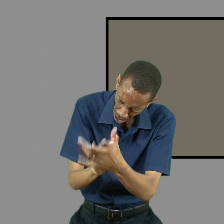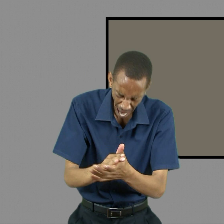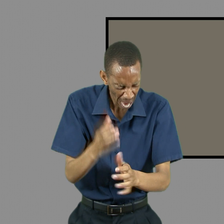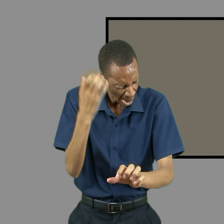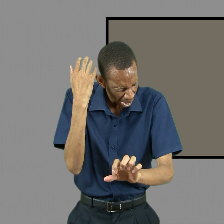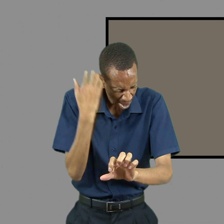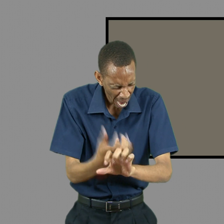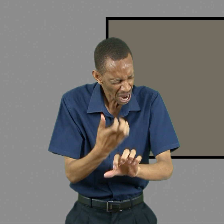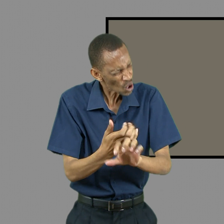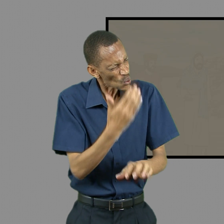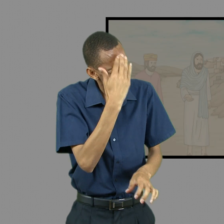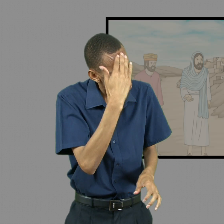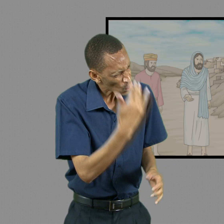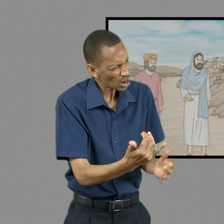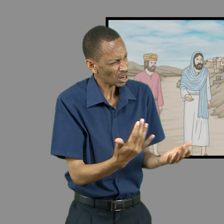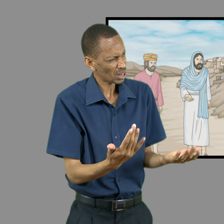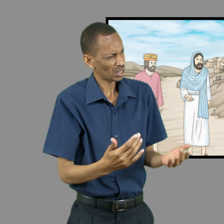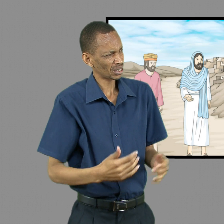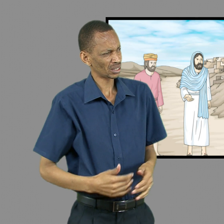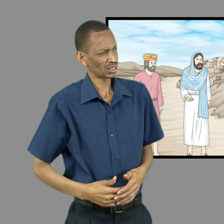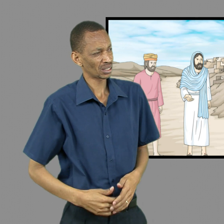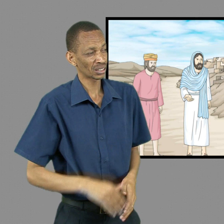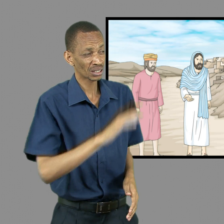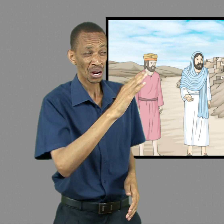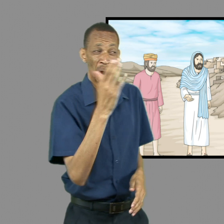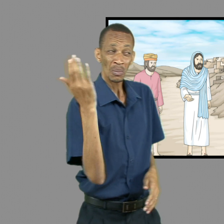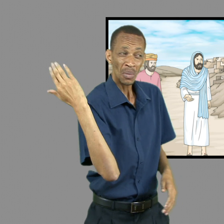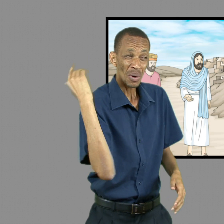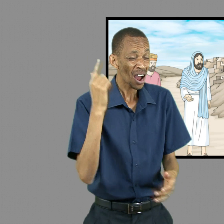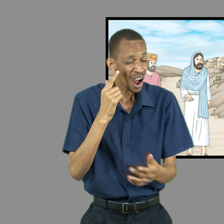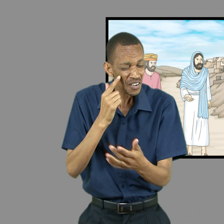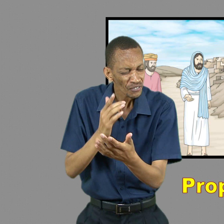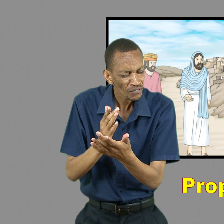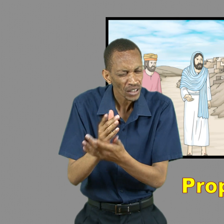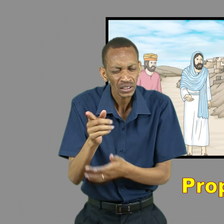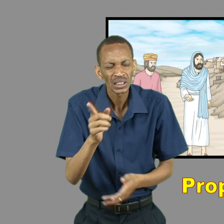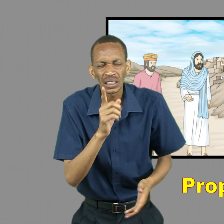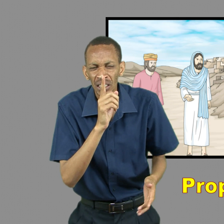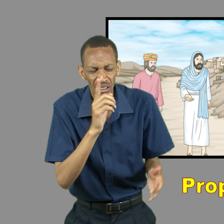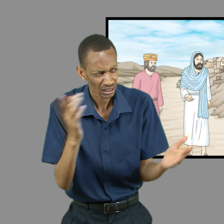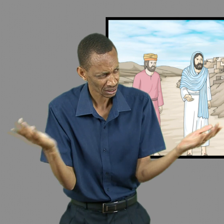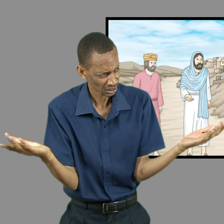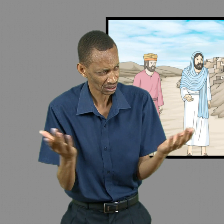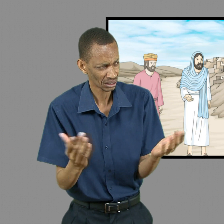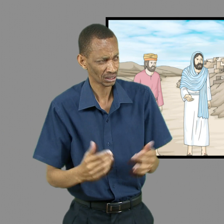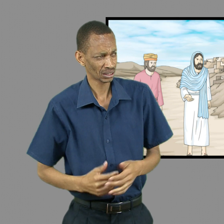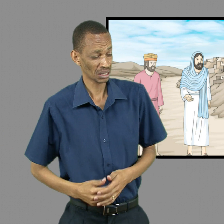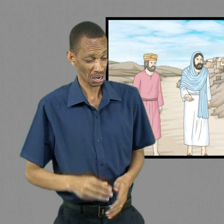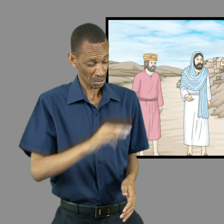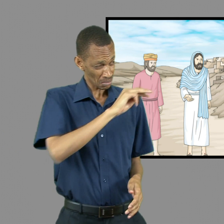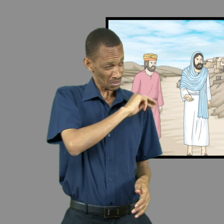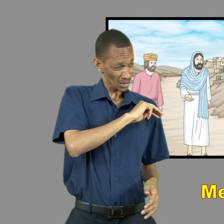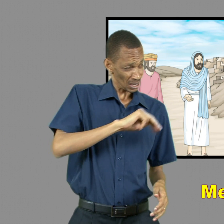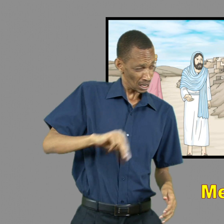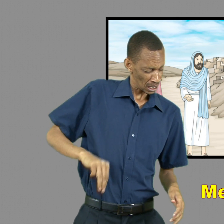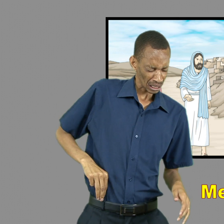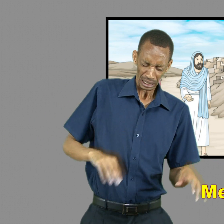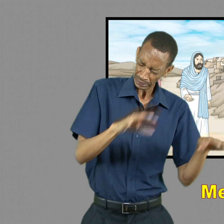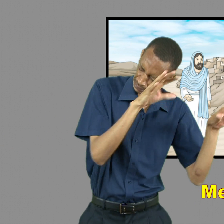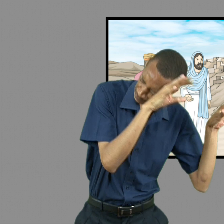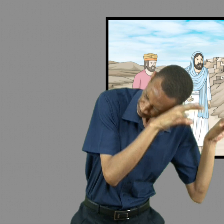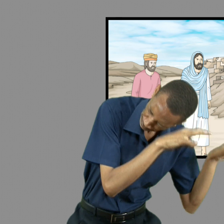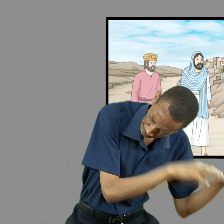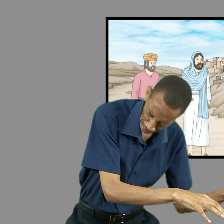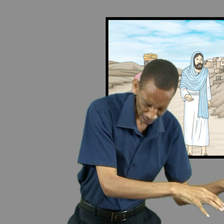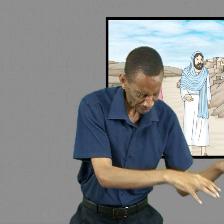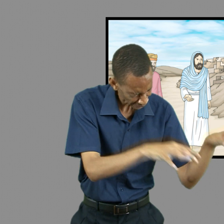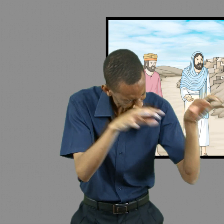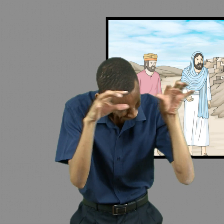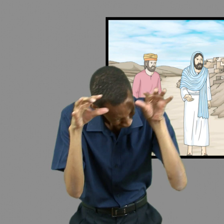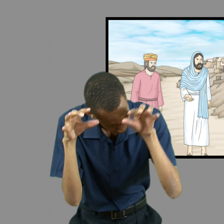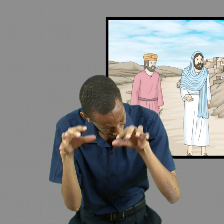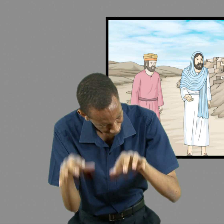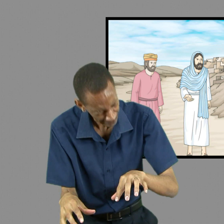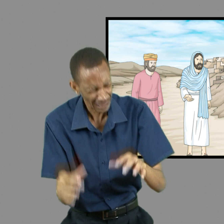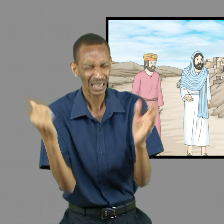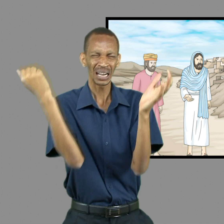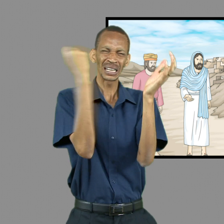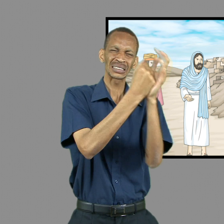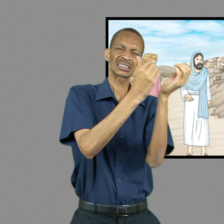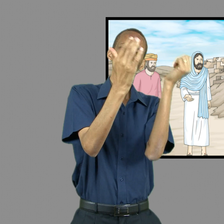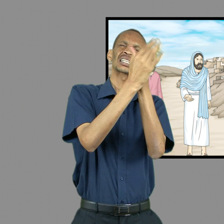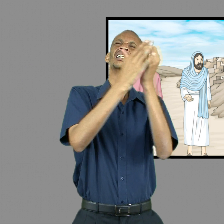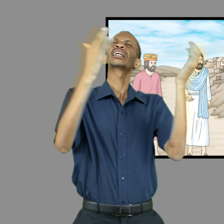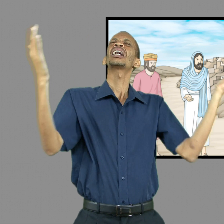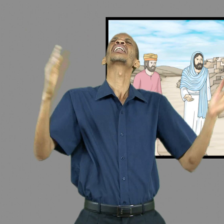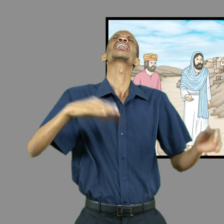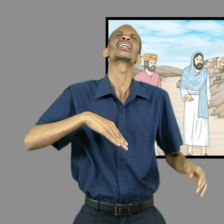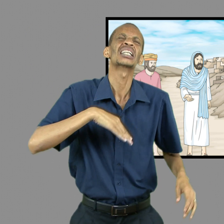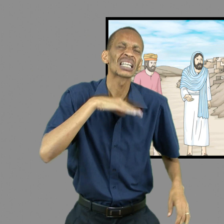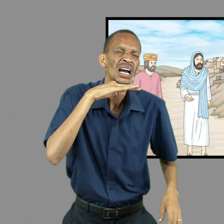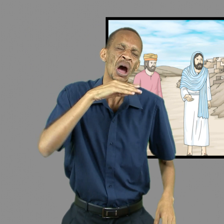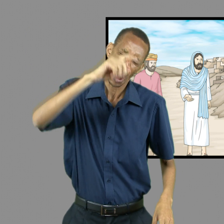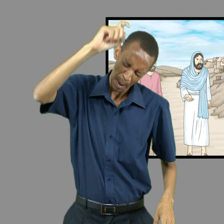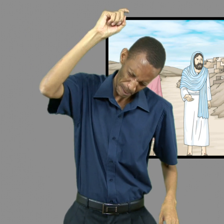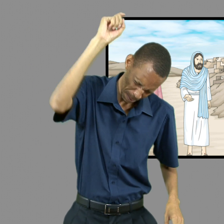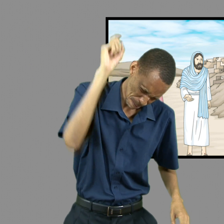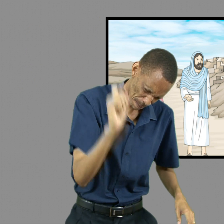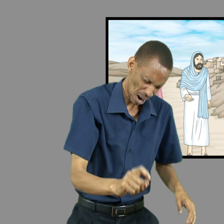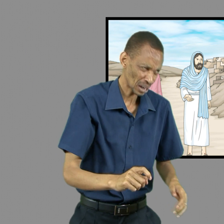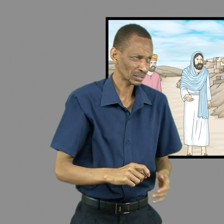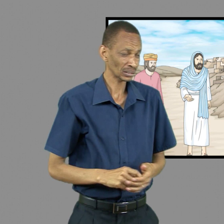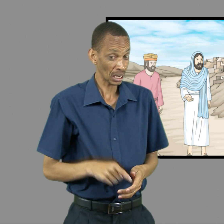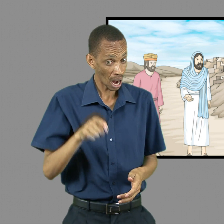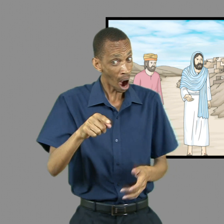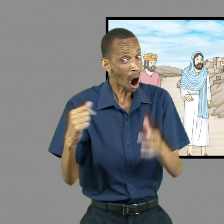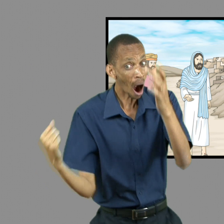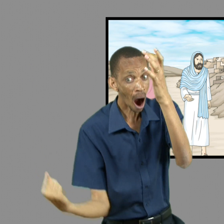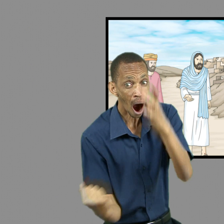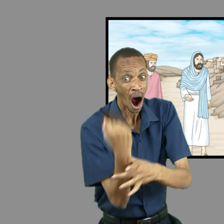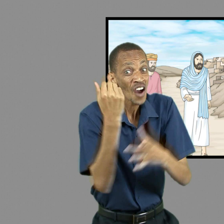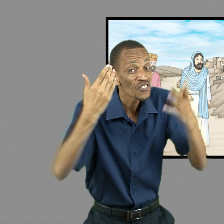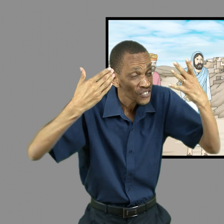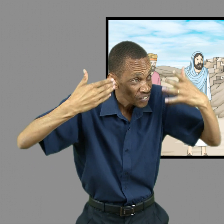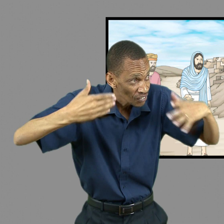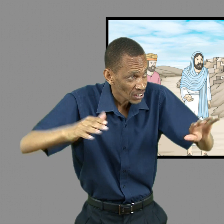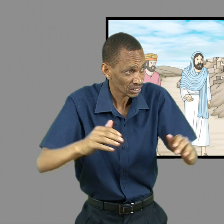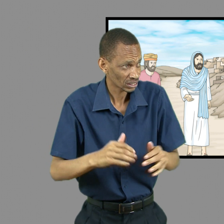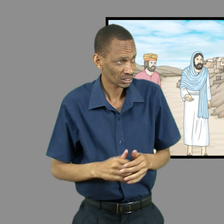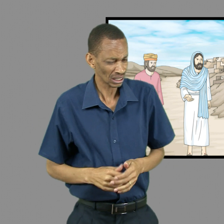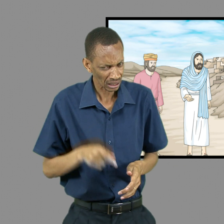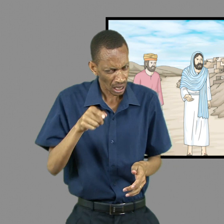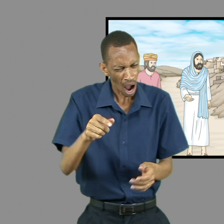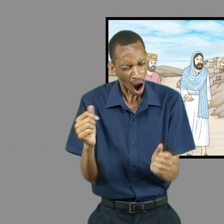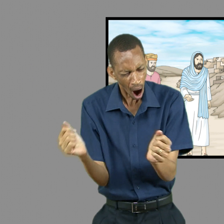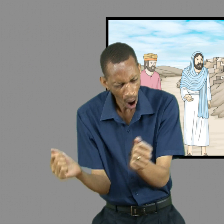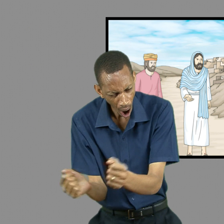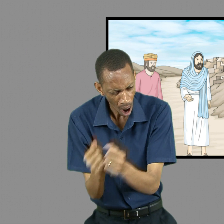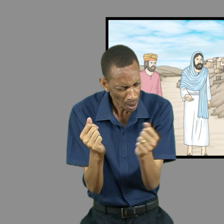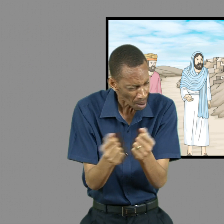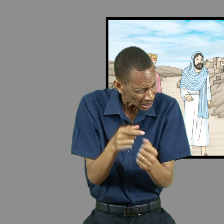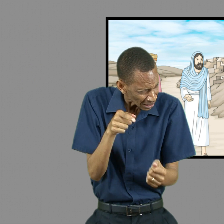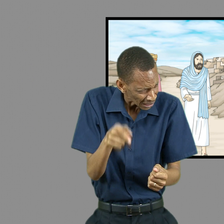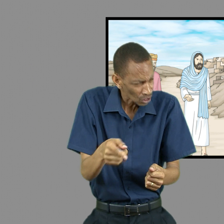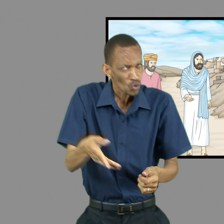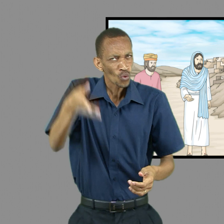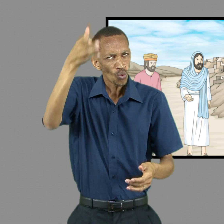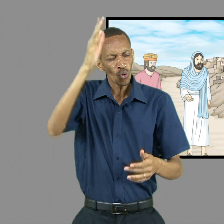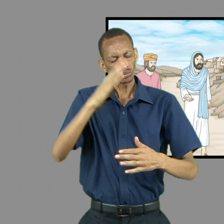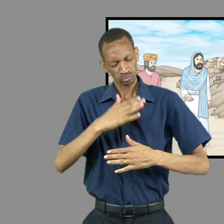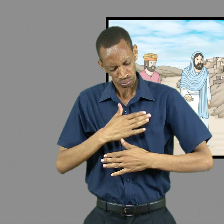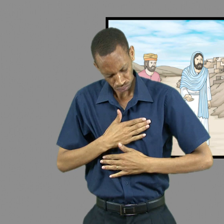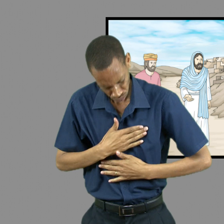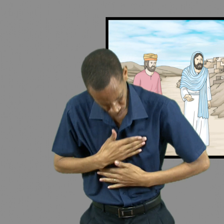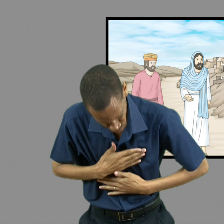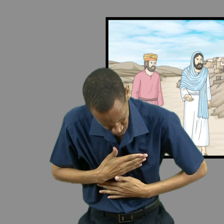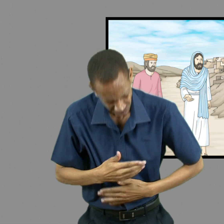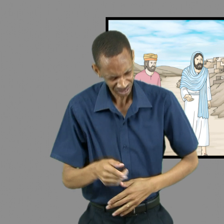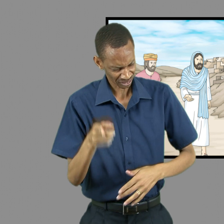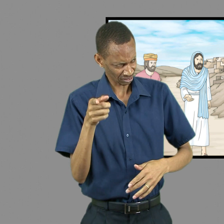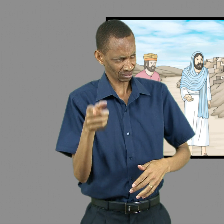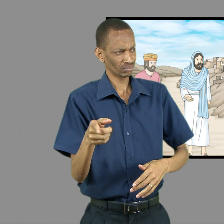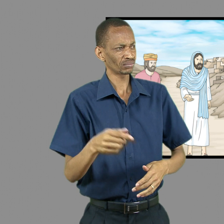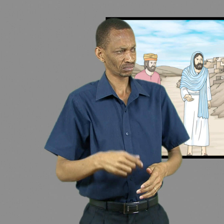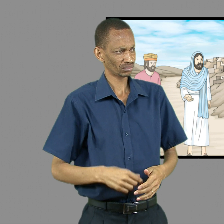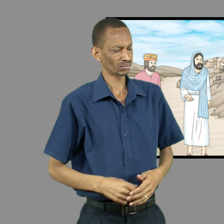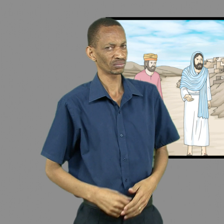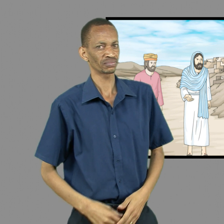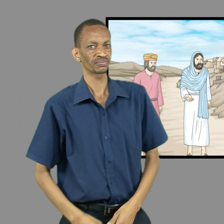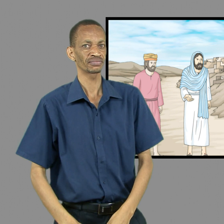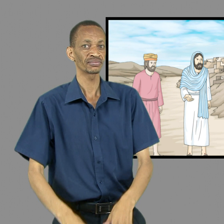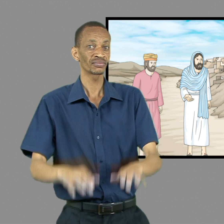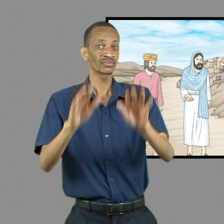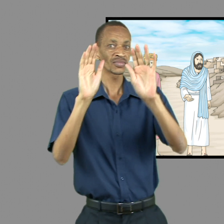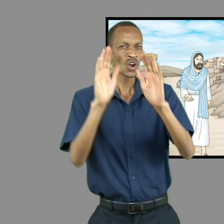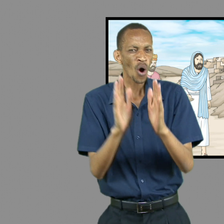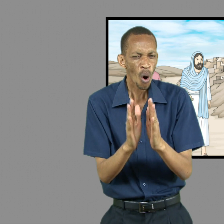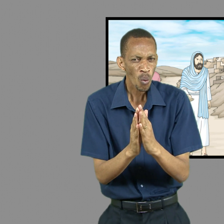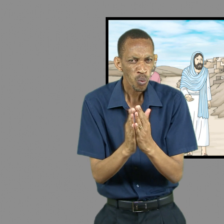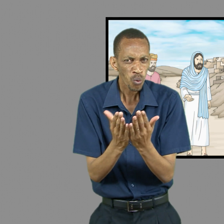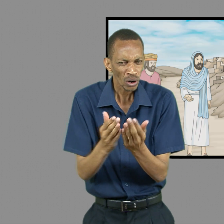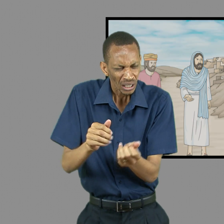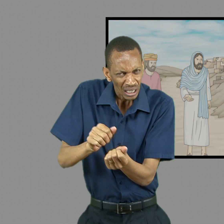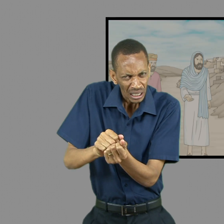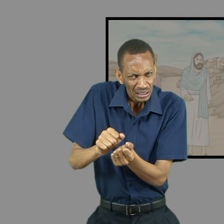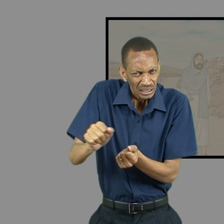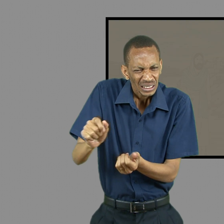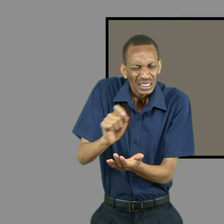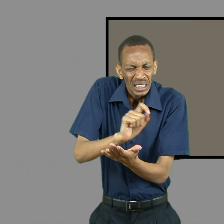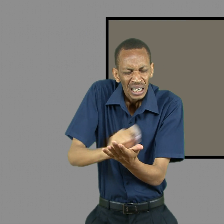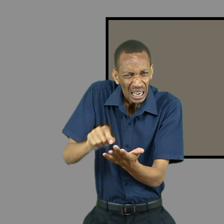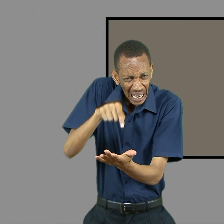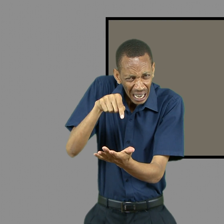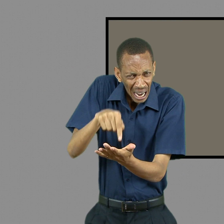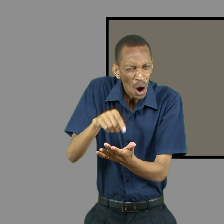Was it not necessary for the Christ to suffer these things and then to enter His glory?”